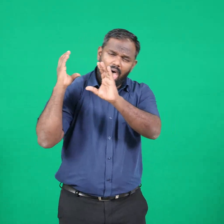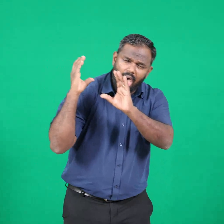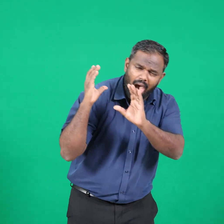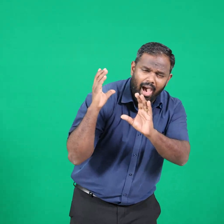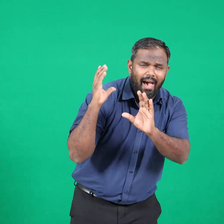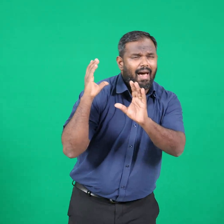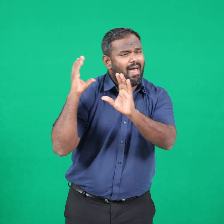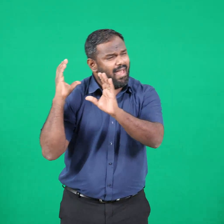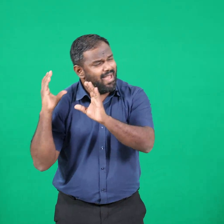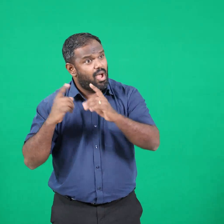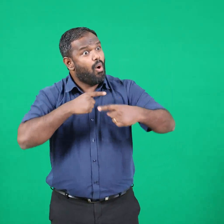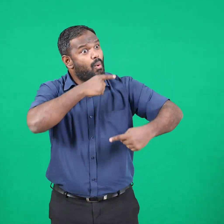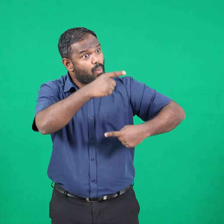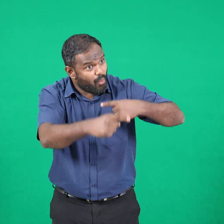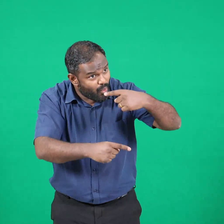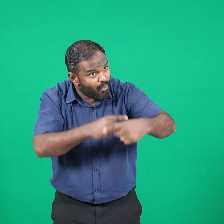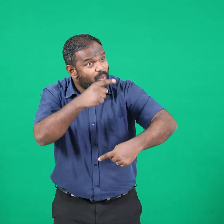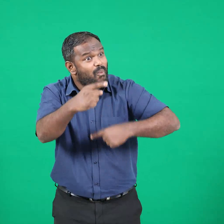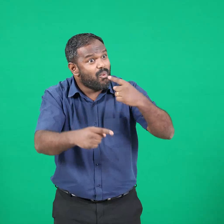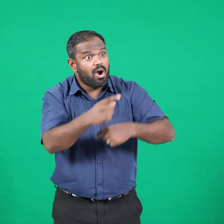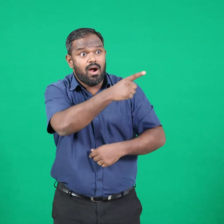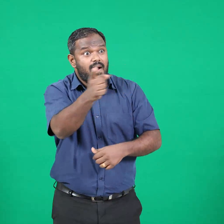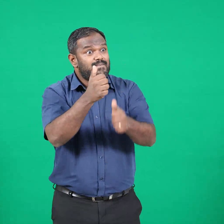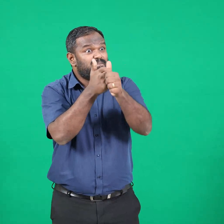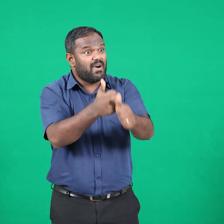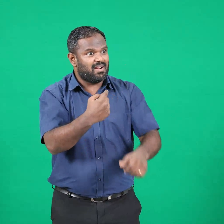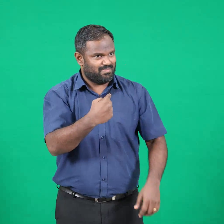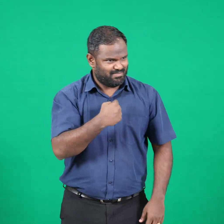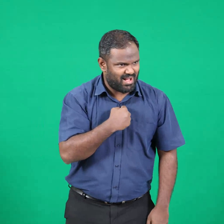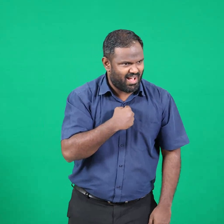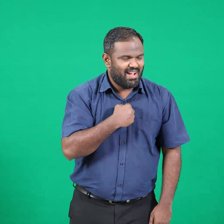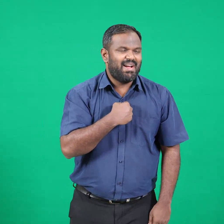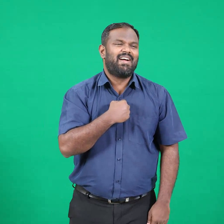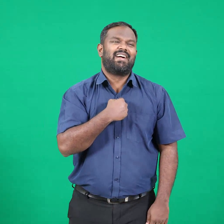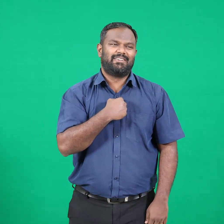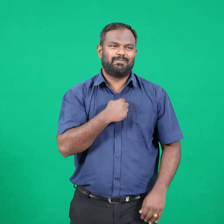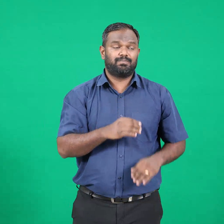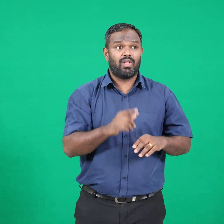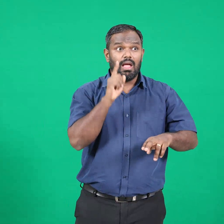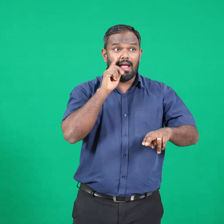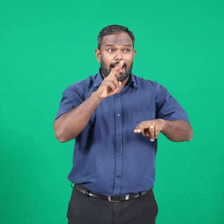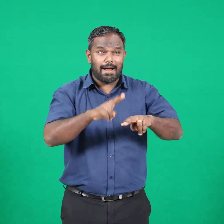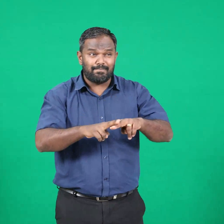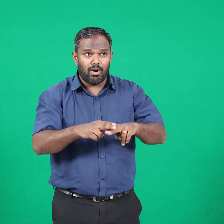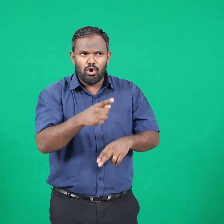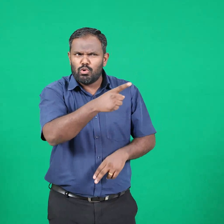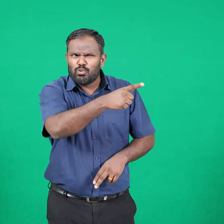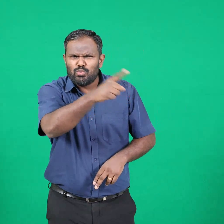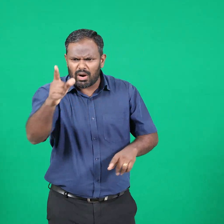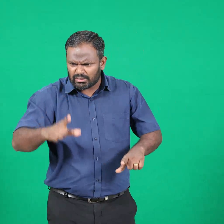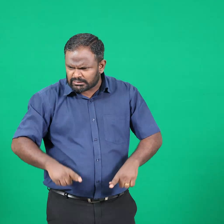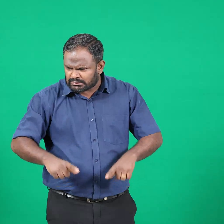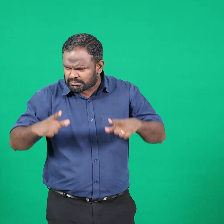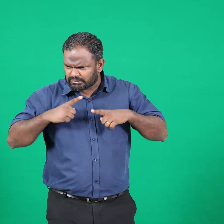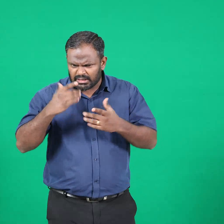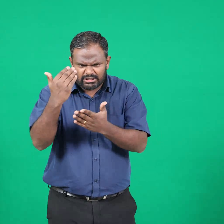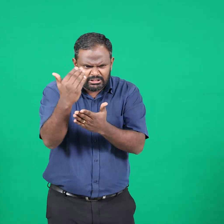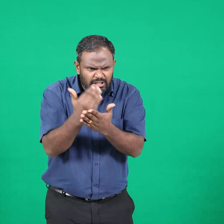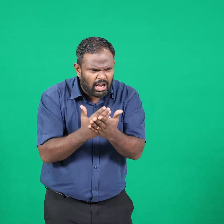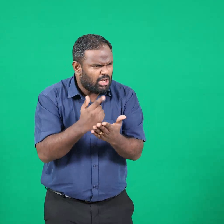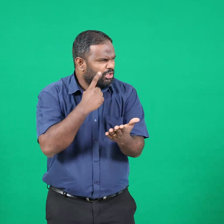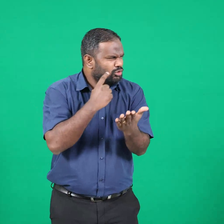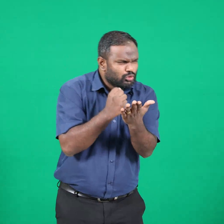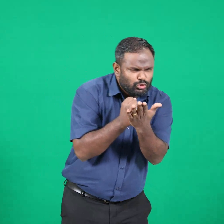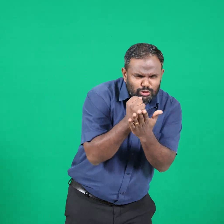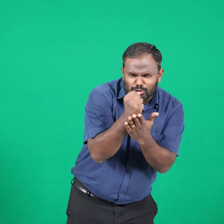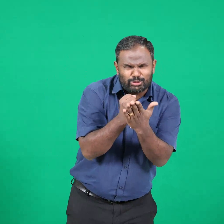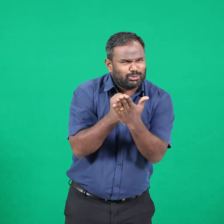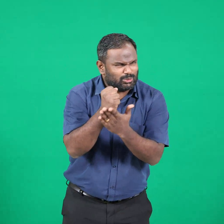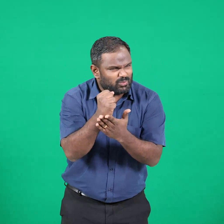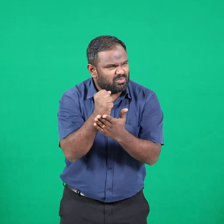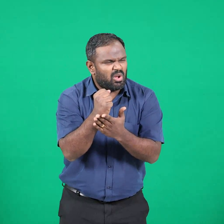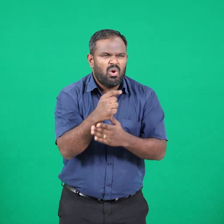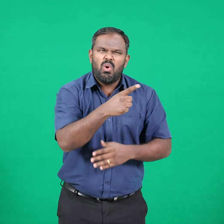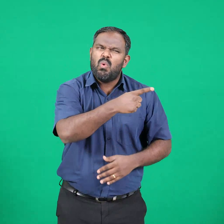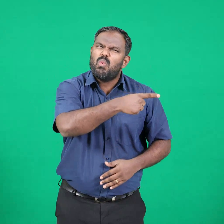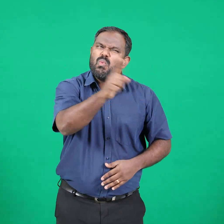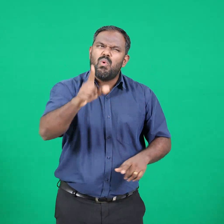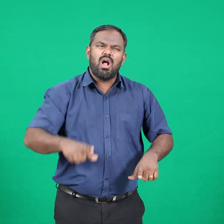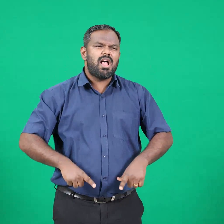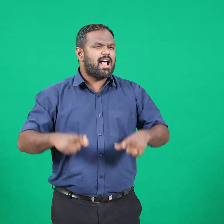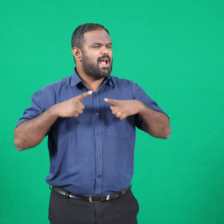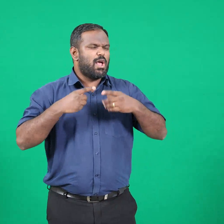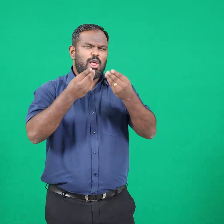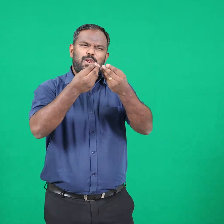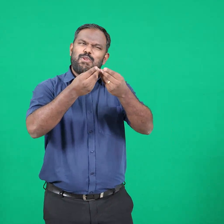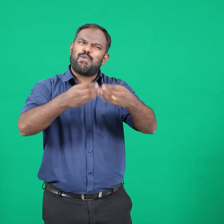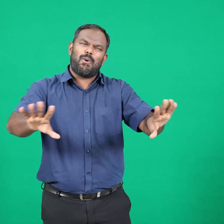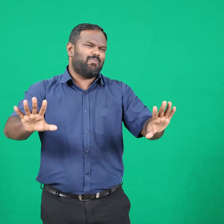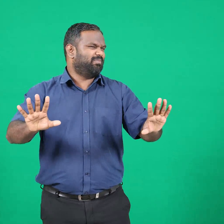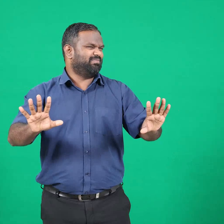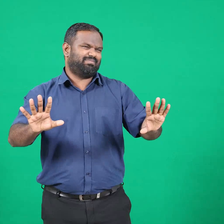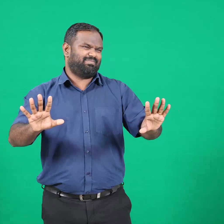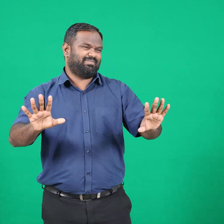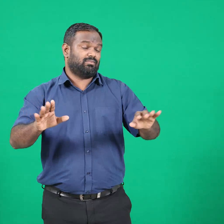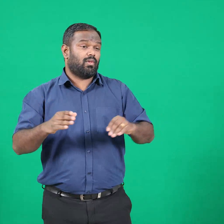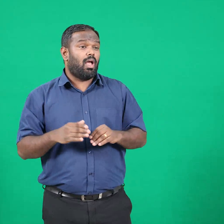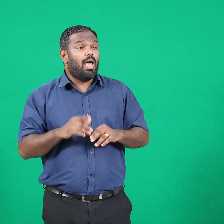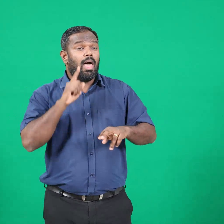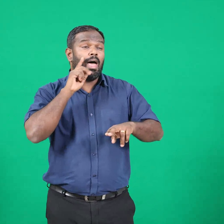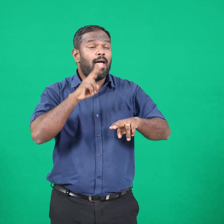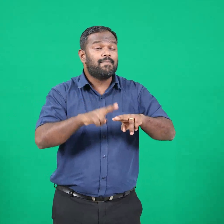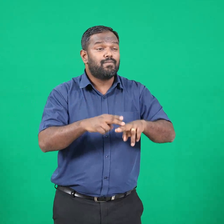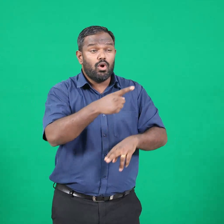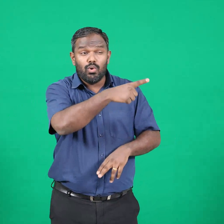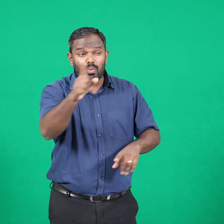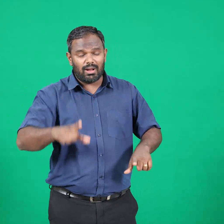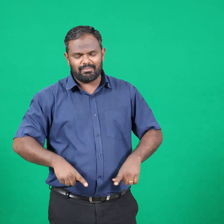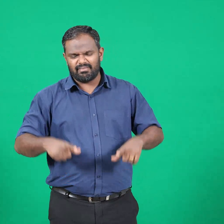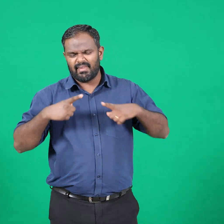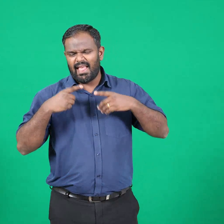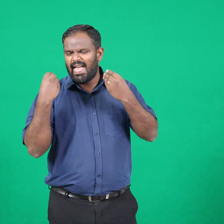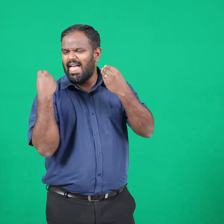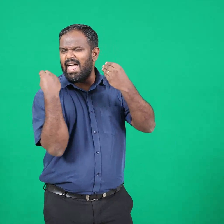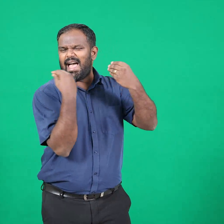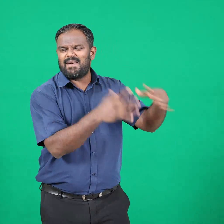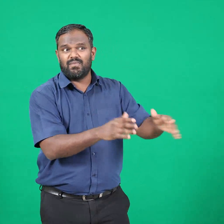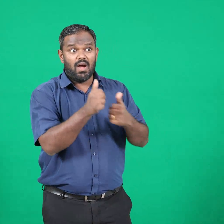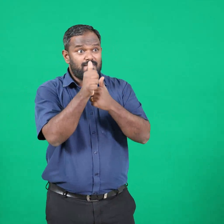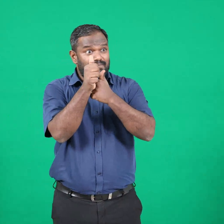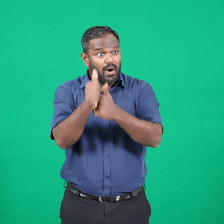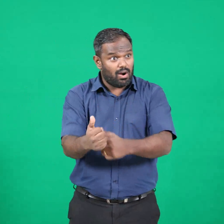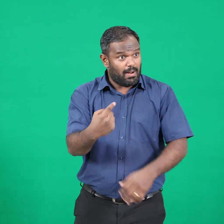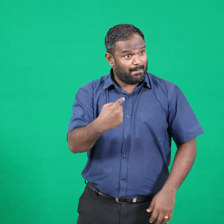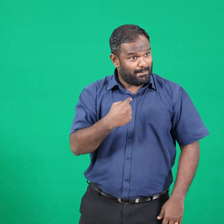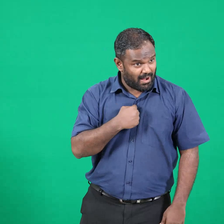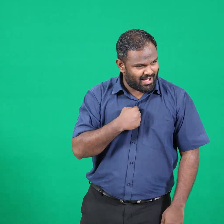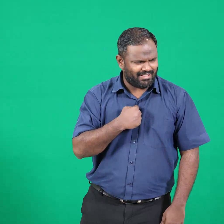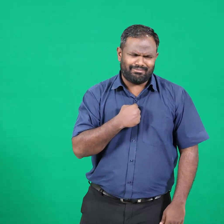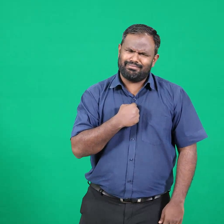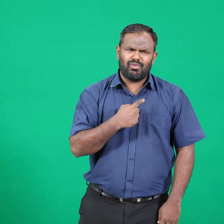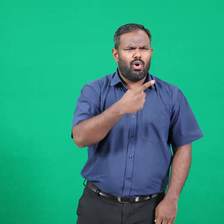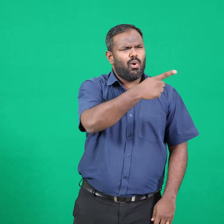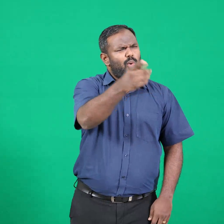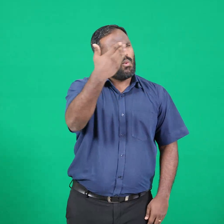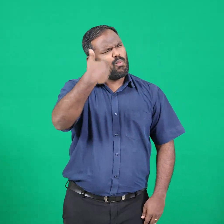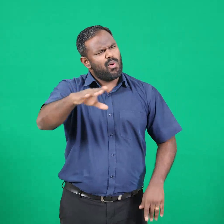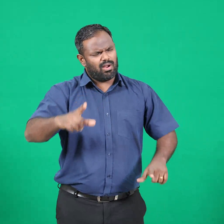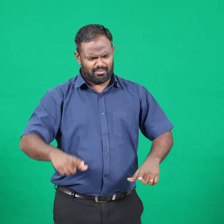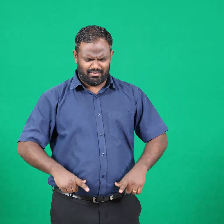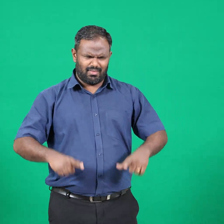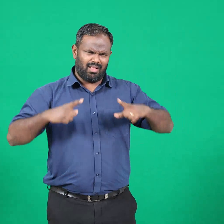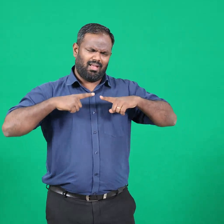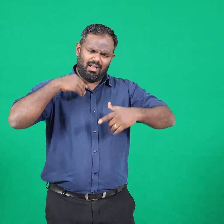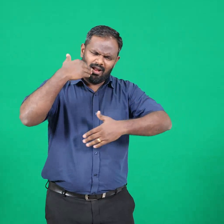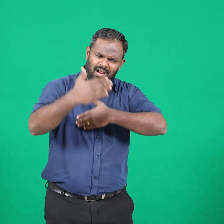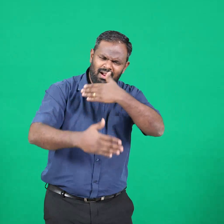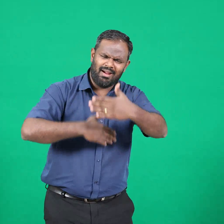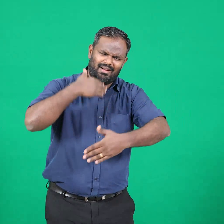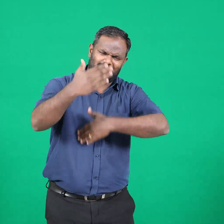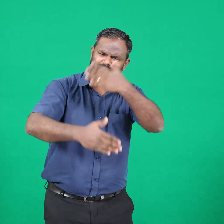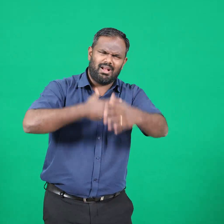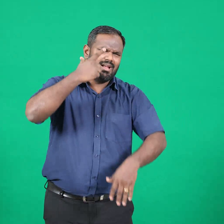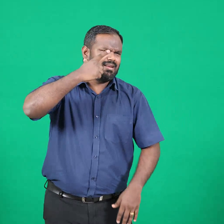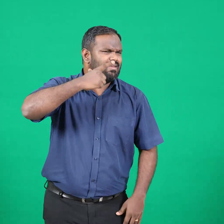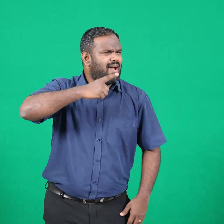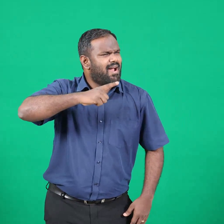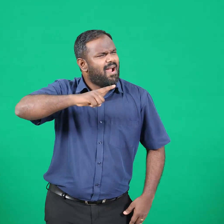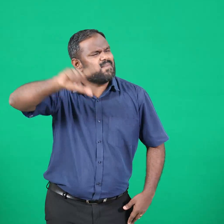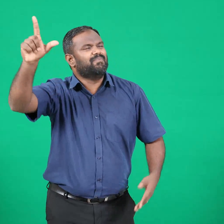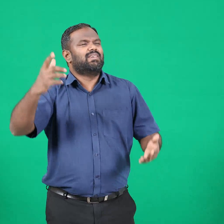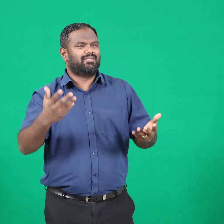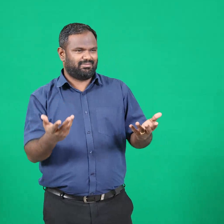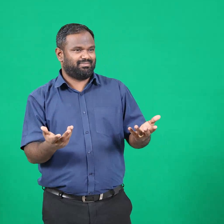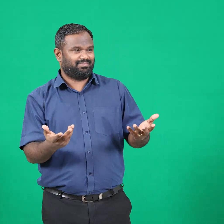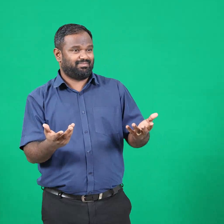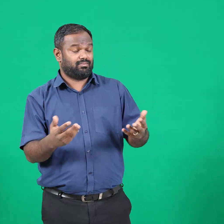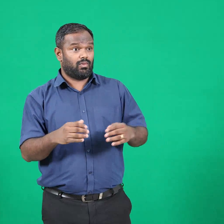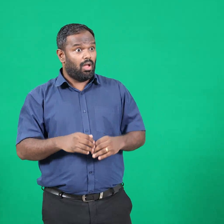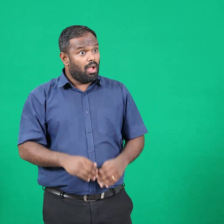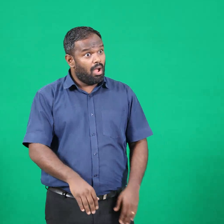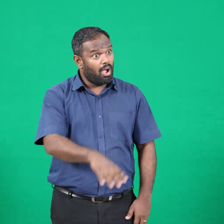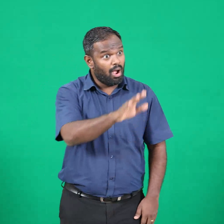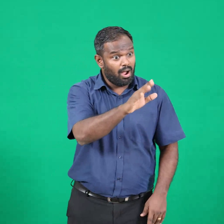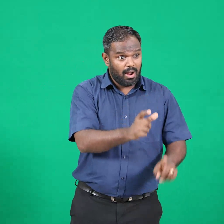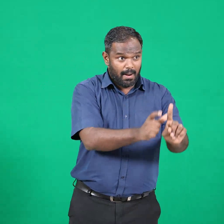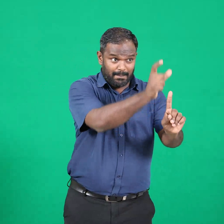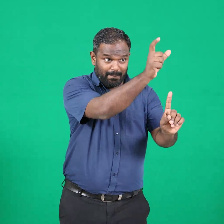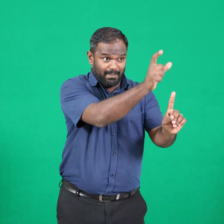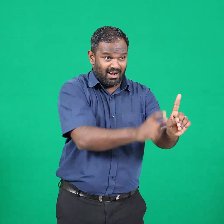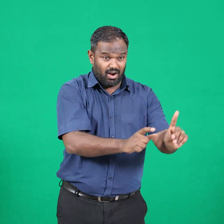For whoever wants to save his life will lose it, but whoever loses his life for My sake will find it.